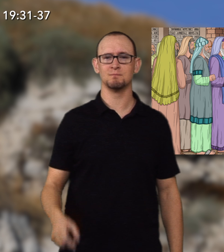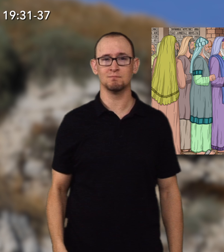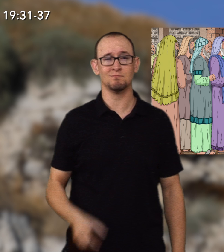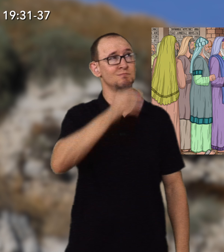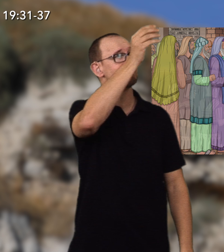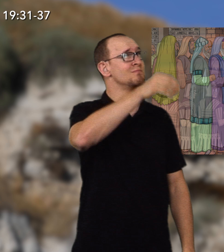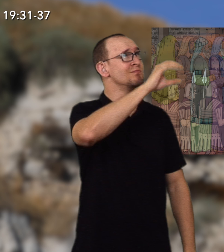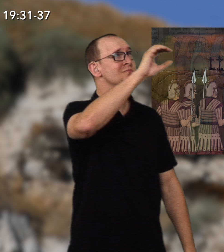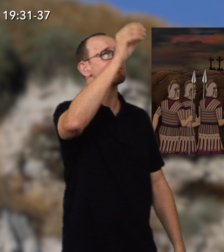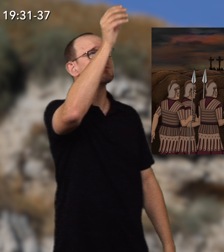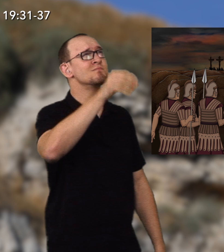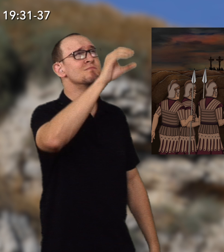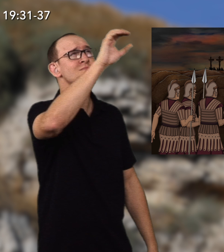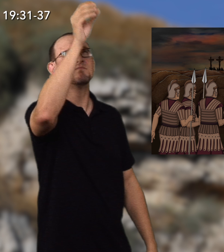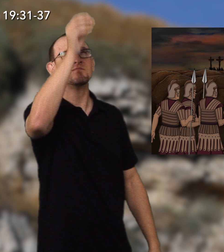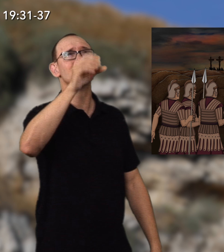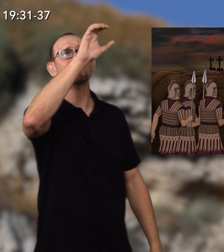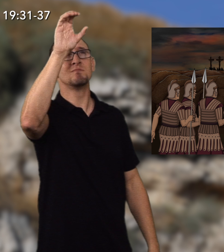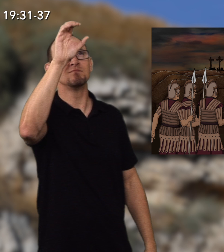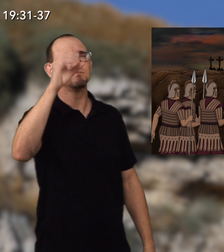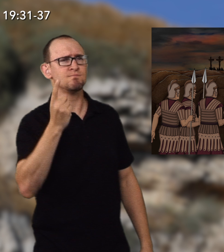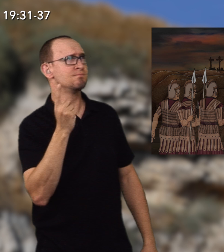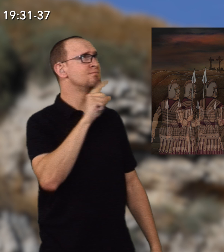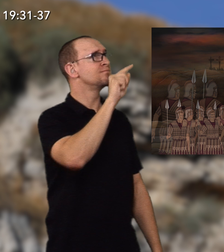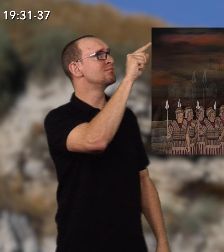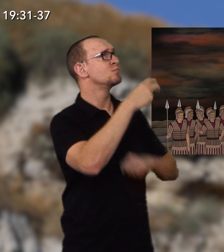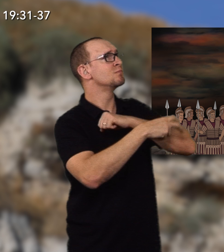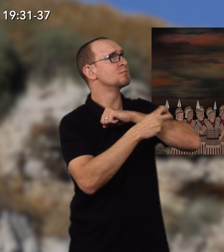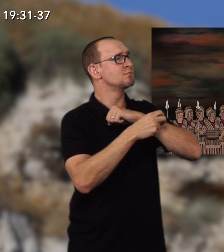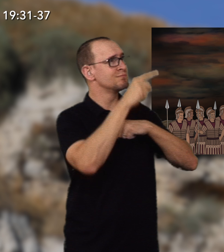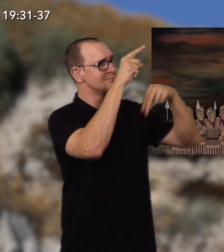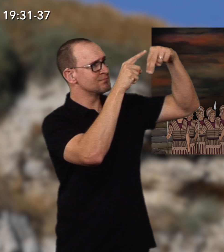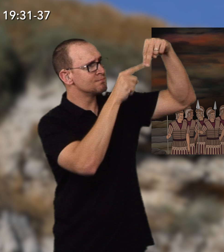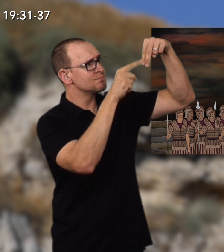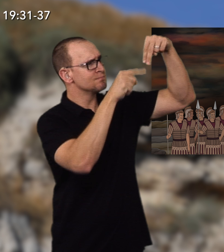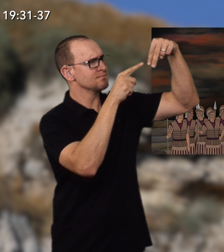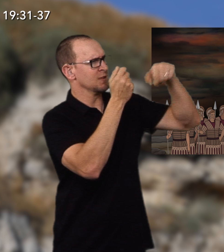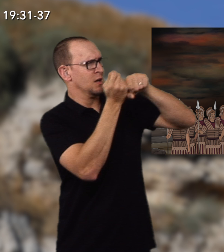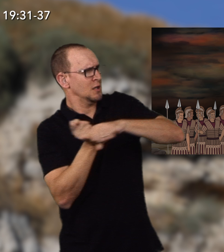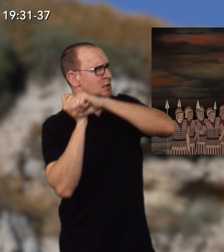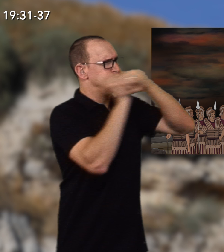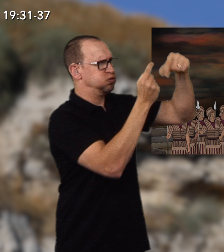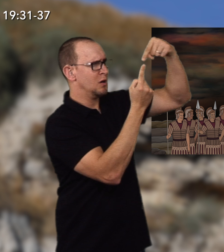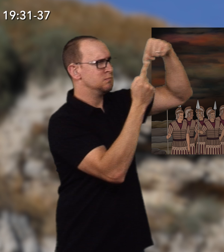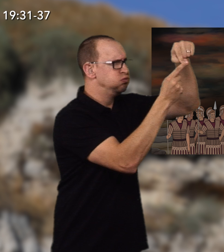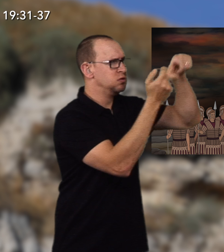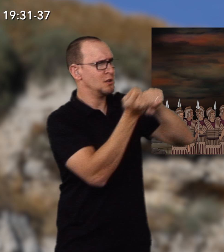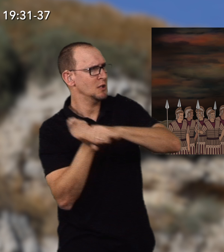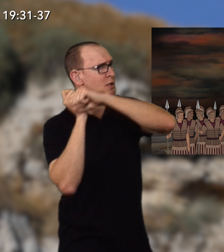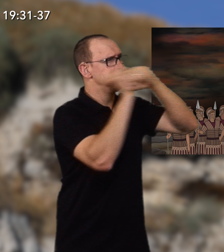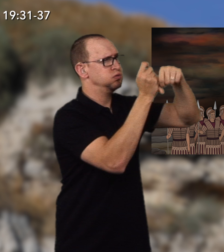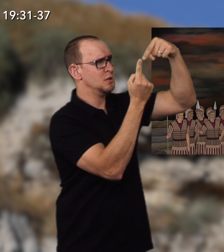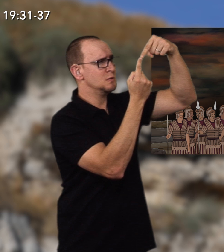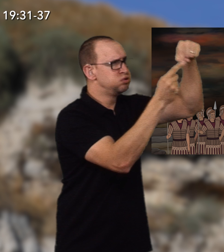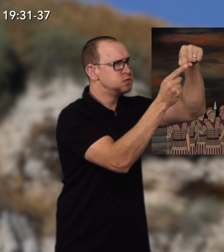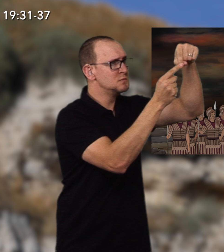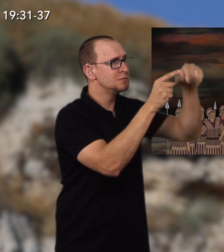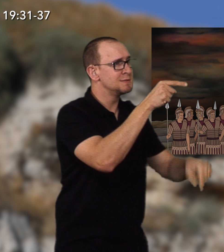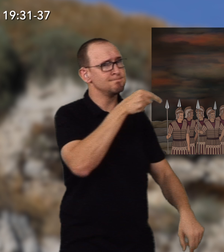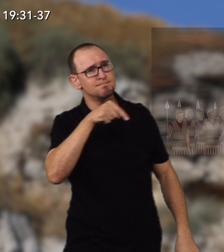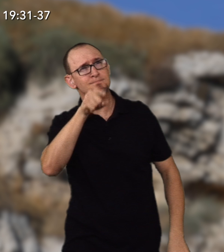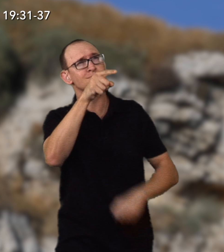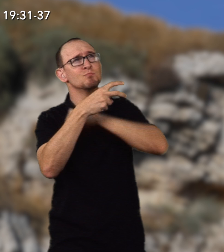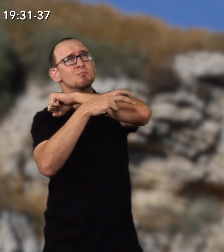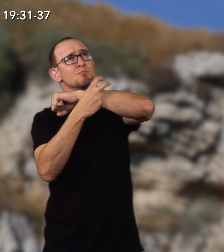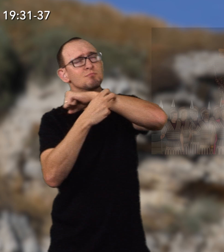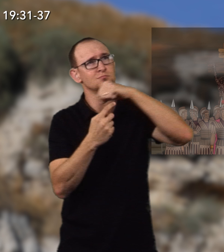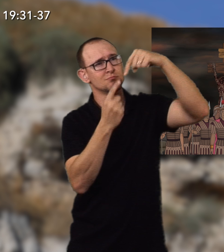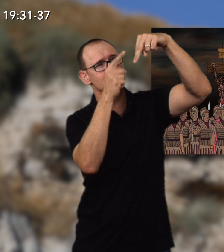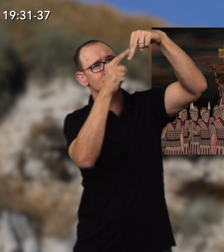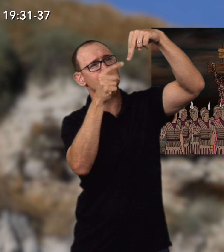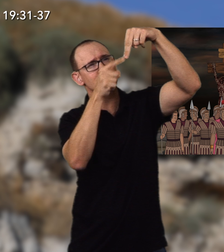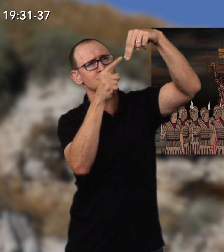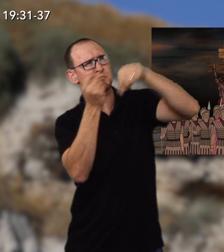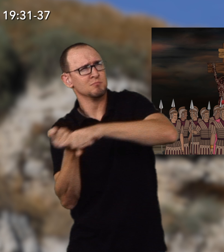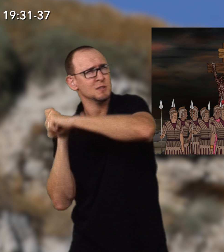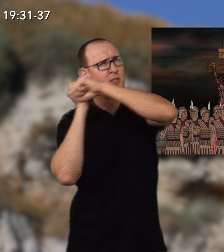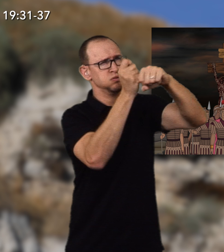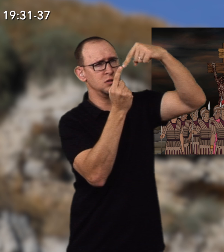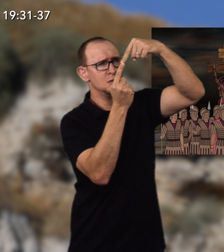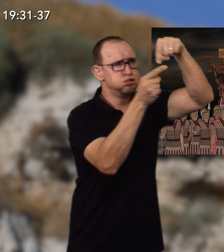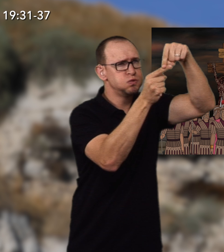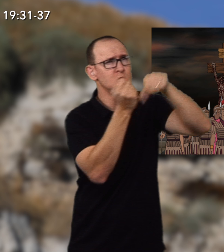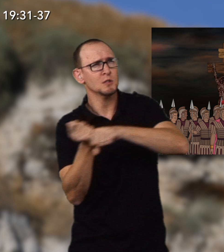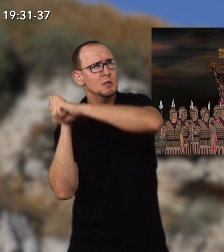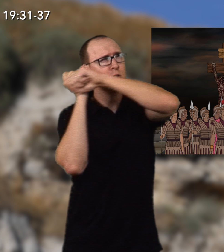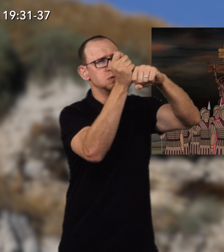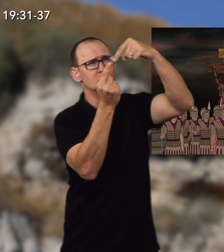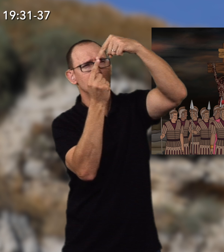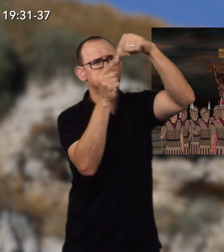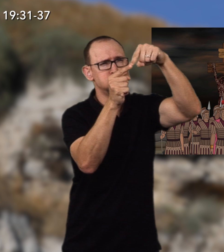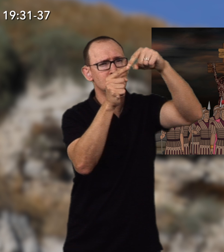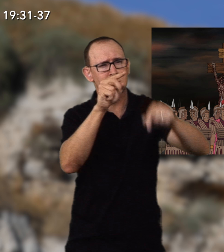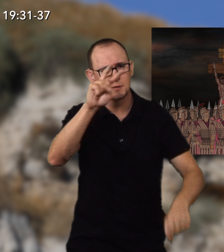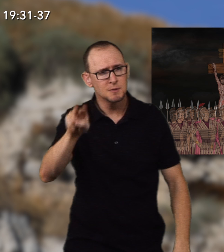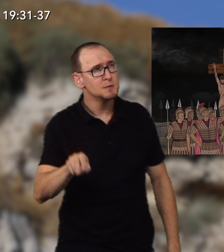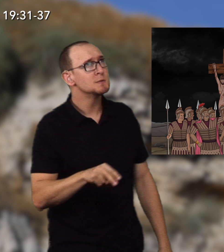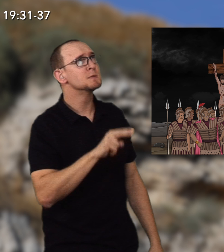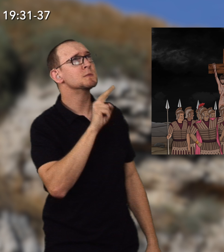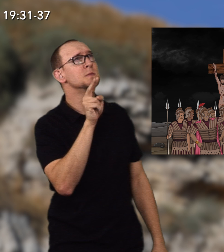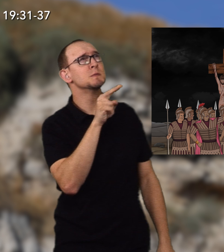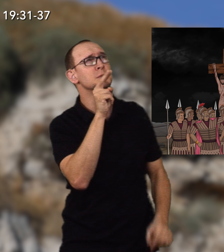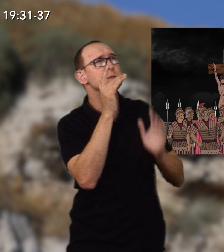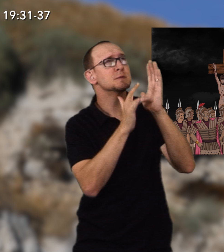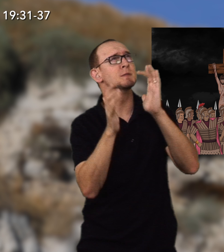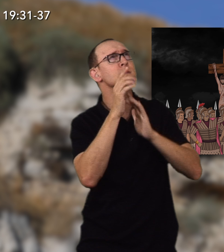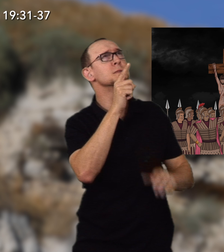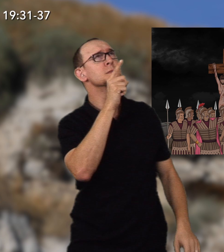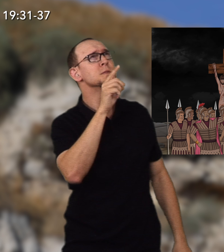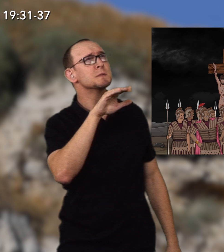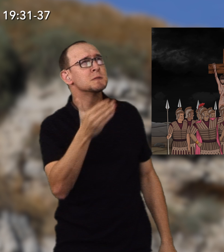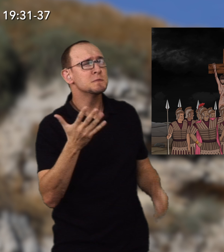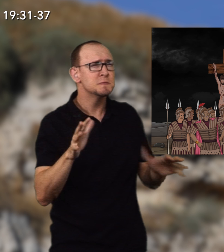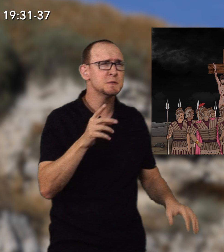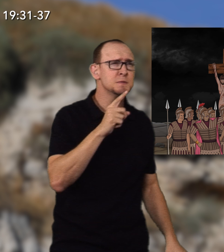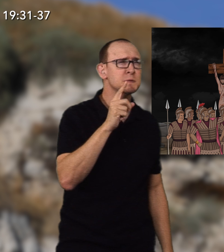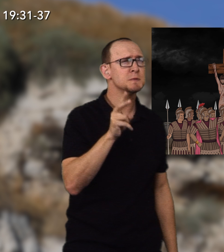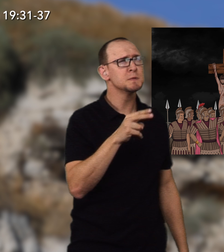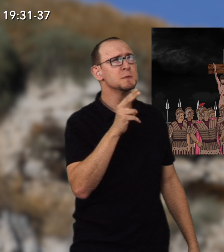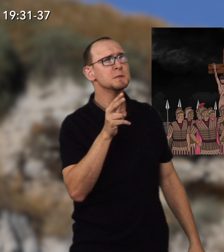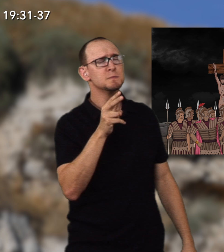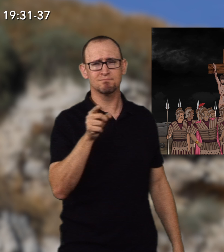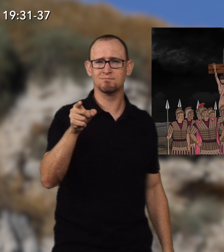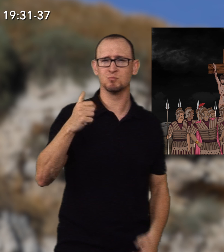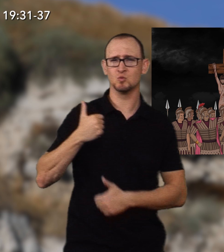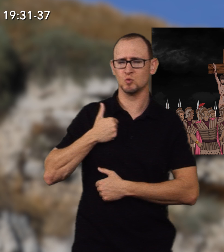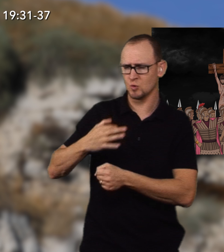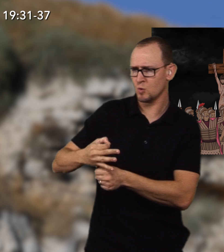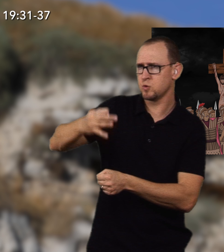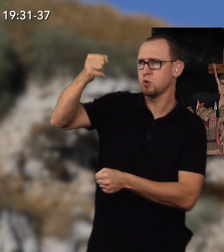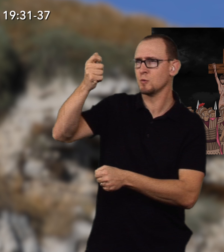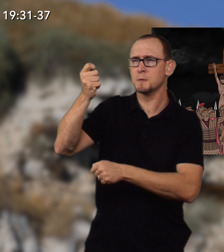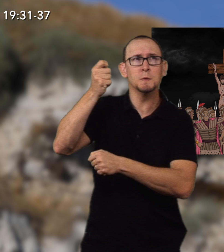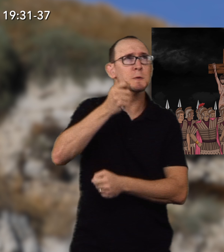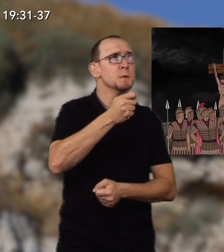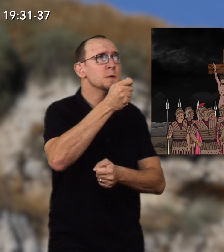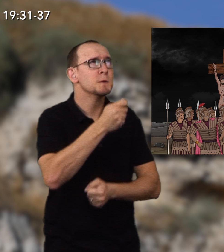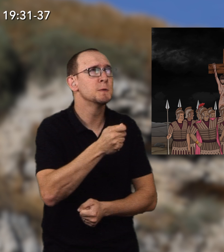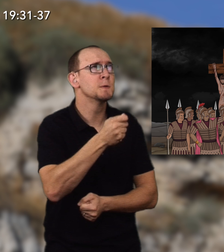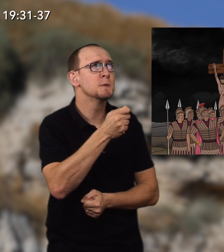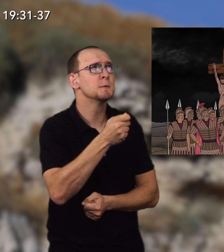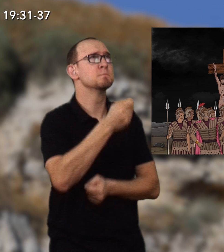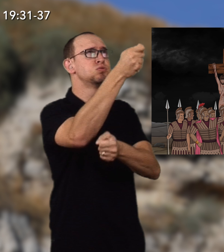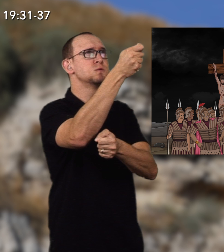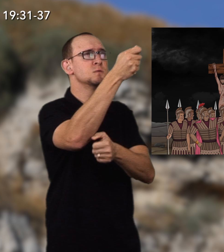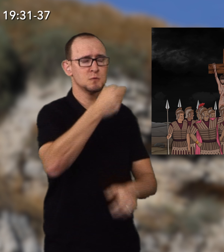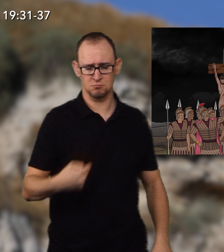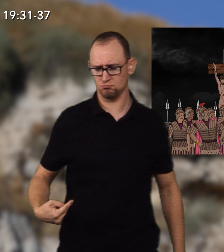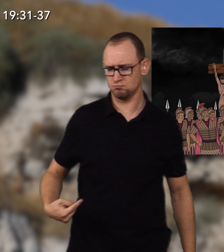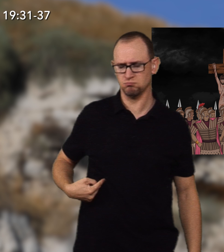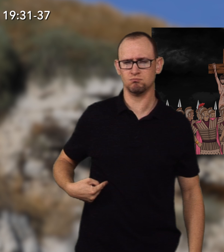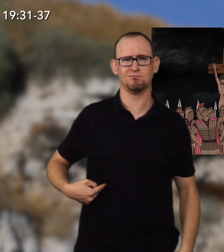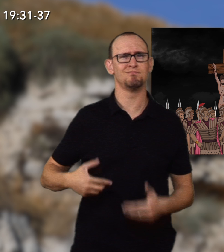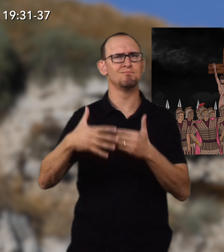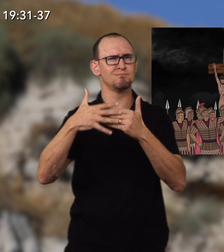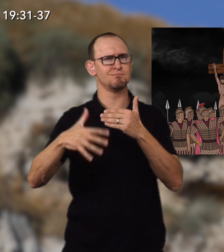So the soldiers came and broke the legs of the first man who had been crucified with Jesus, and those of the other. But when they came to Jesus and saw that He was already dead, they did not break His legs.